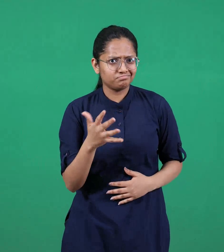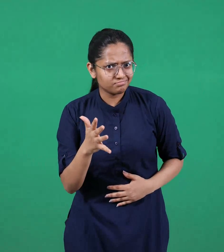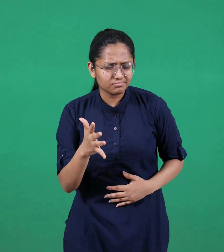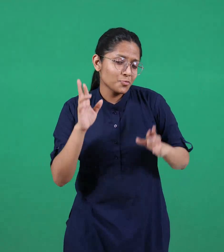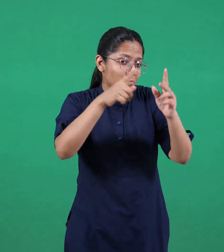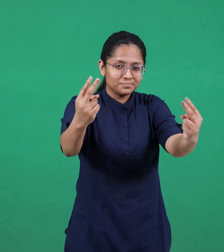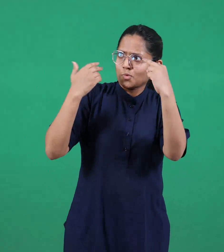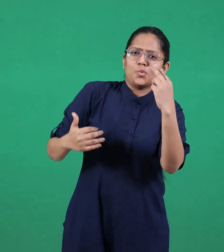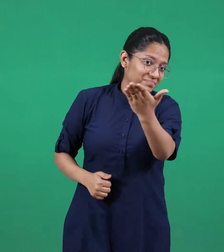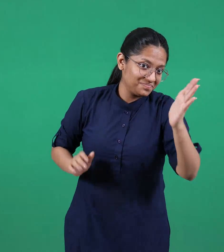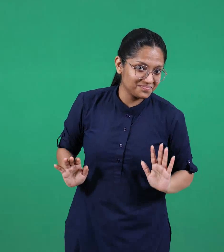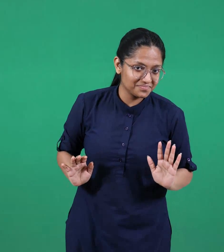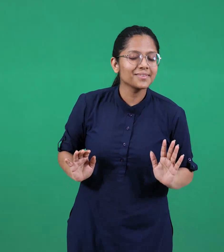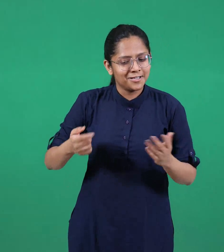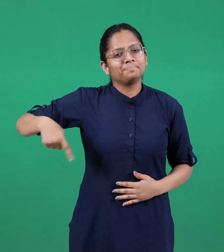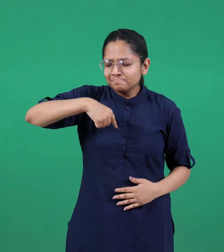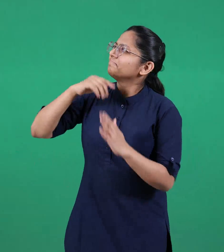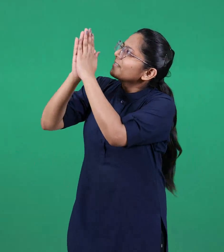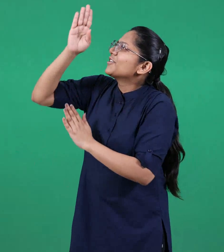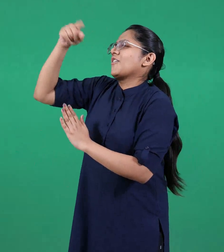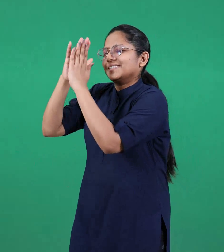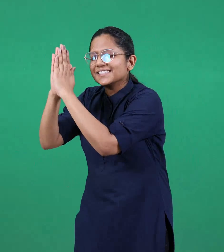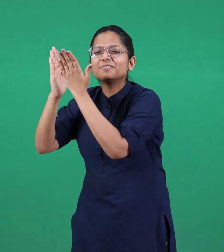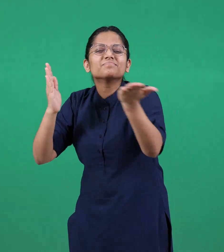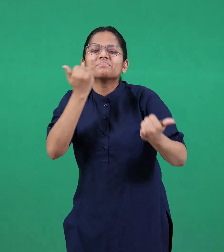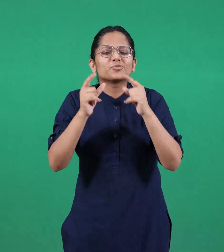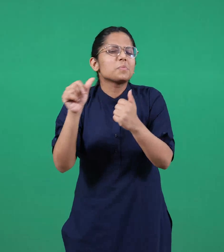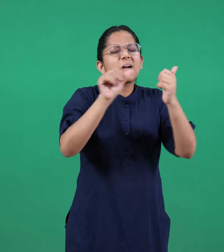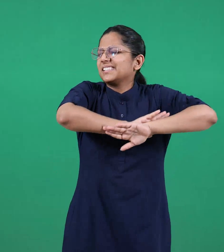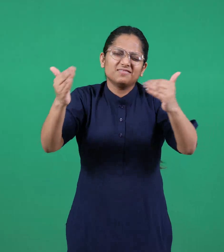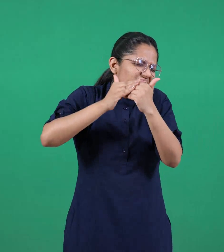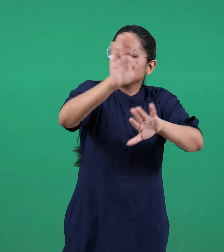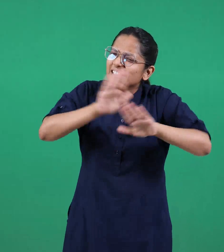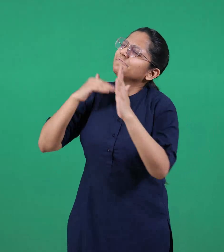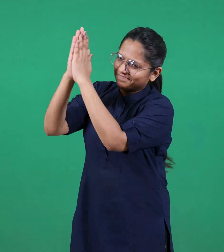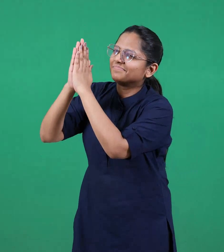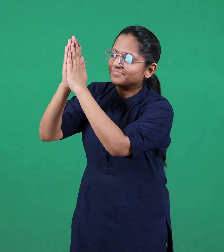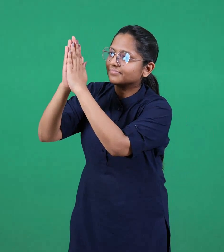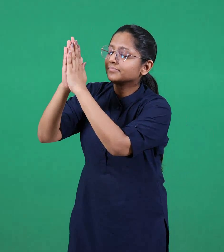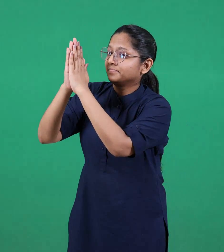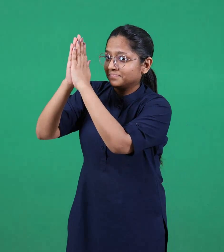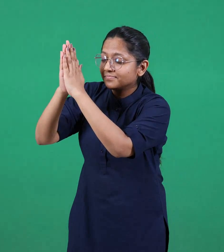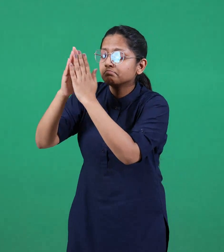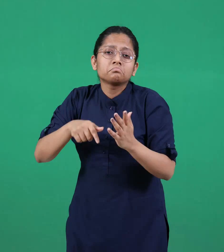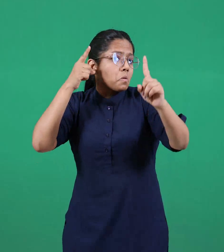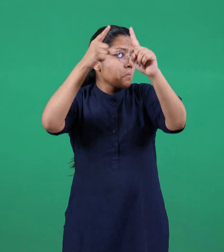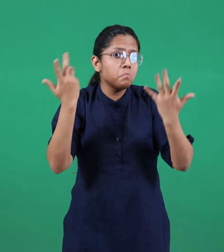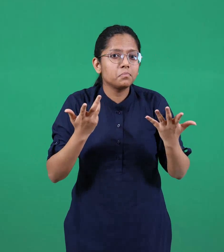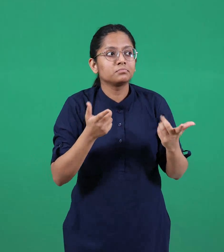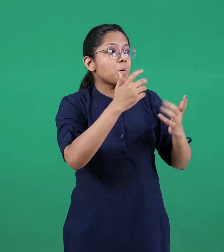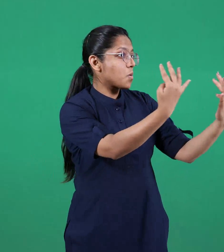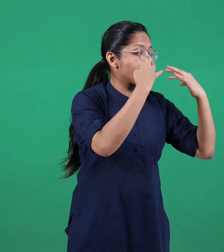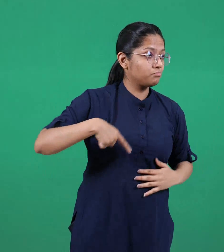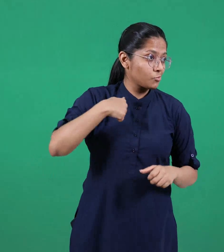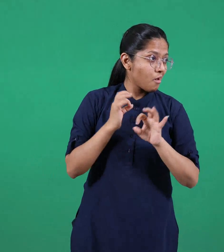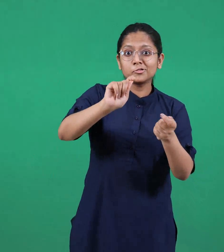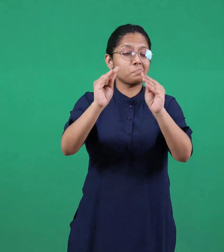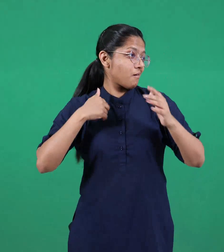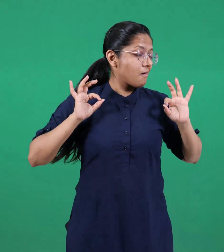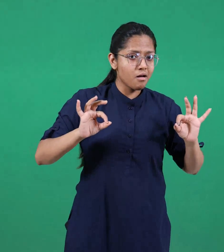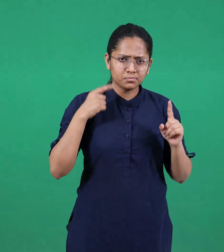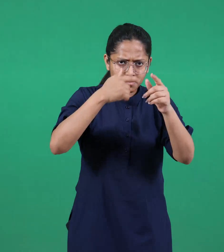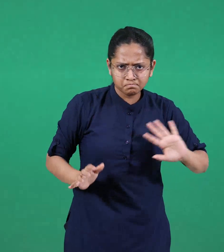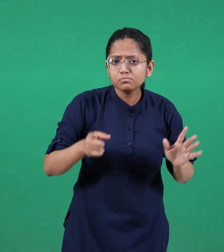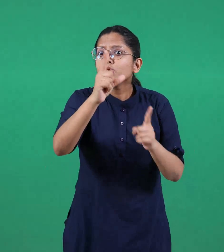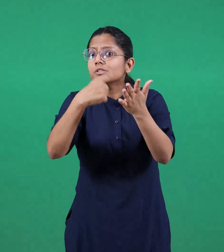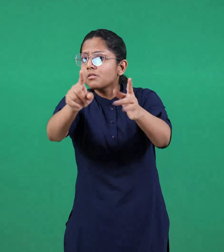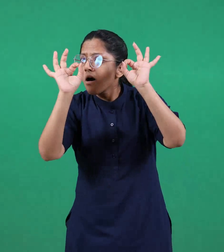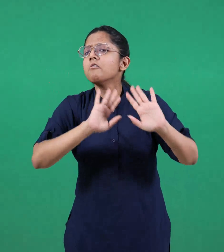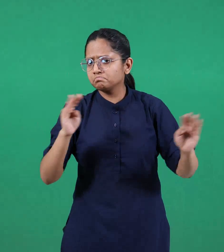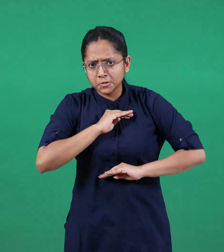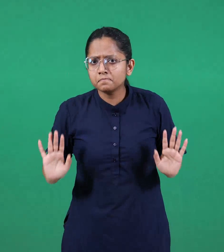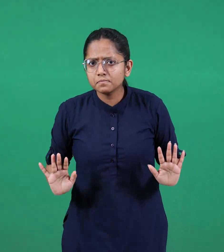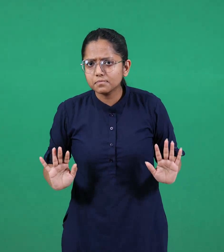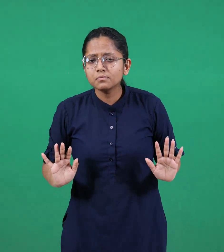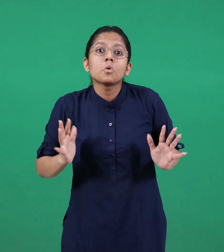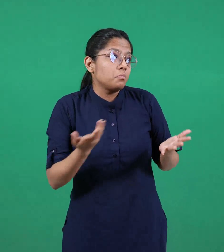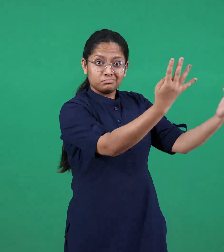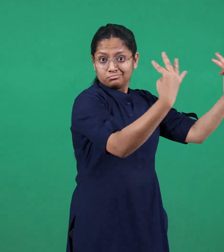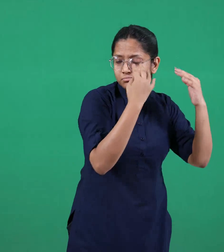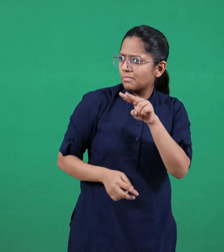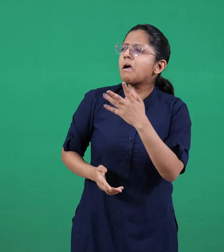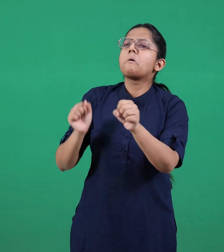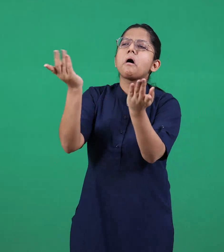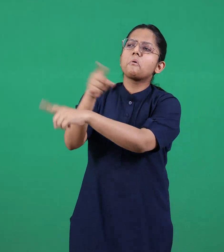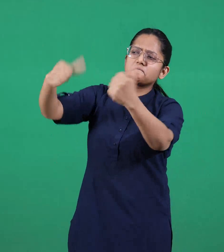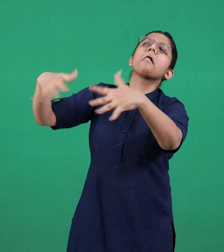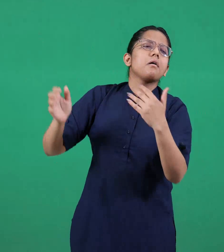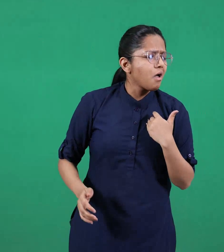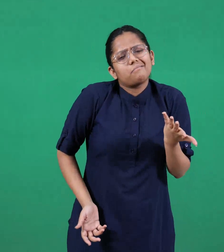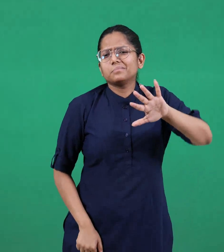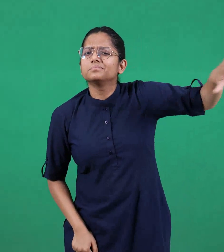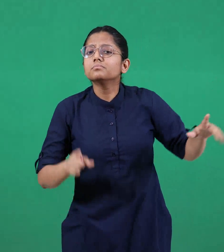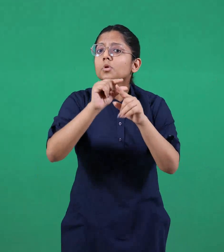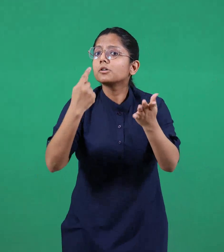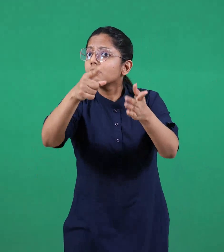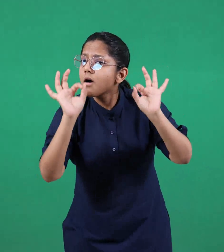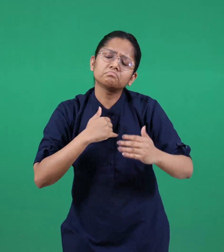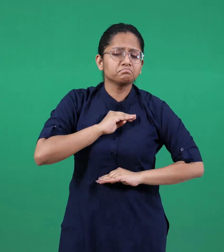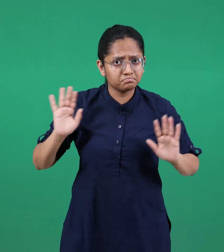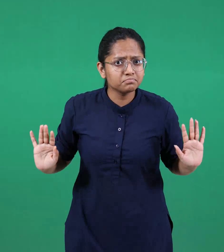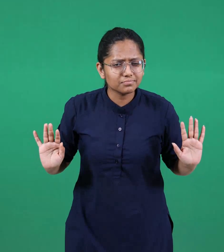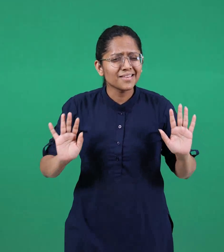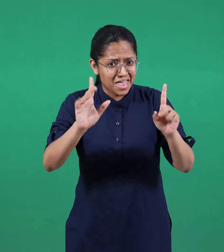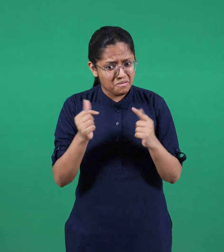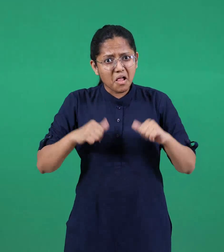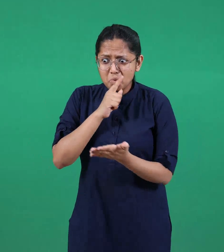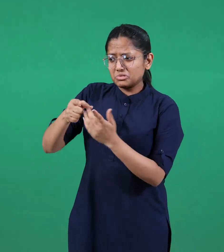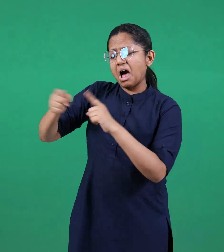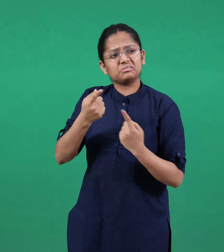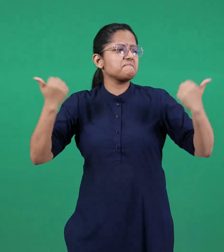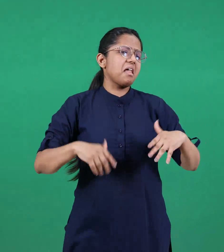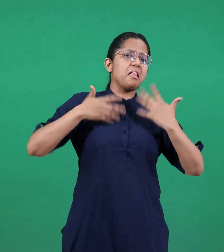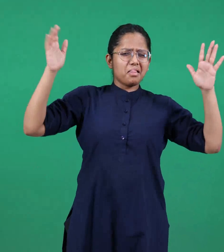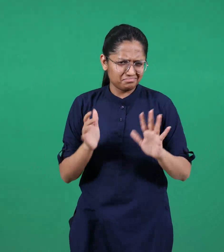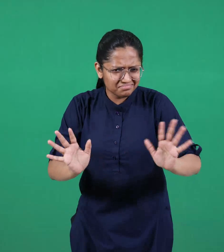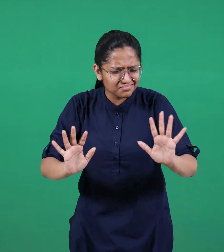Now we pray to God that you will not do anything wrong- not that we will appear to have stood the test, but that you will do what is right, even if we appear to have failed.